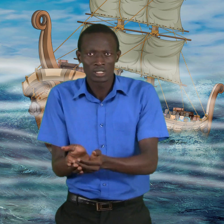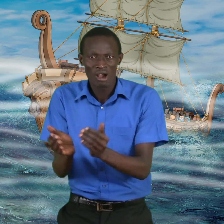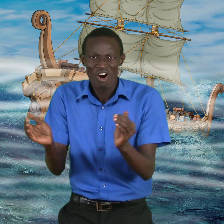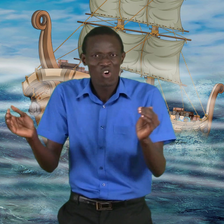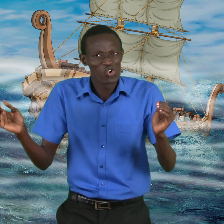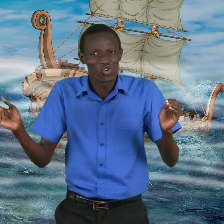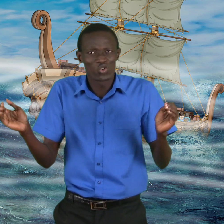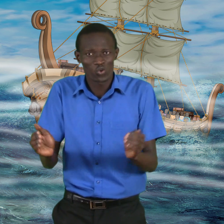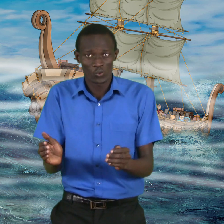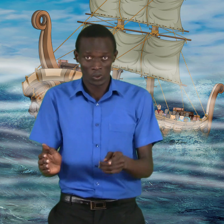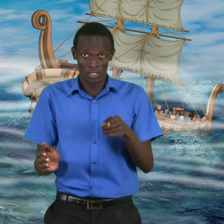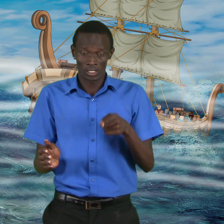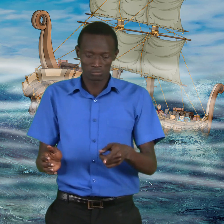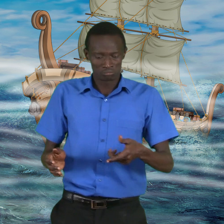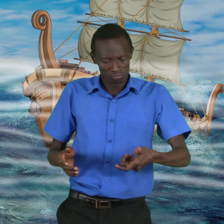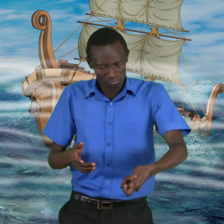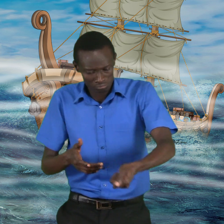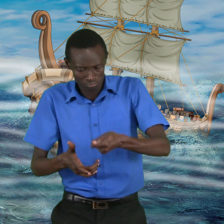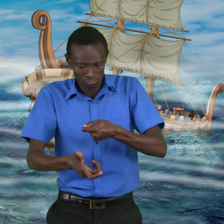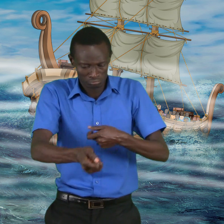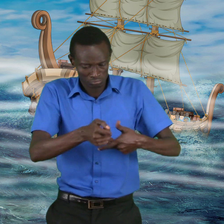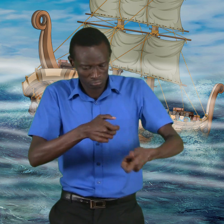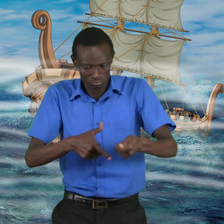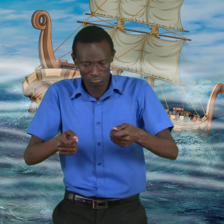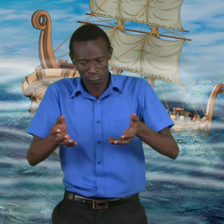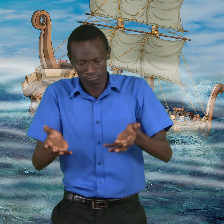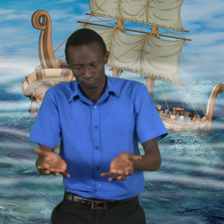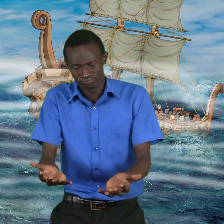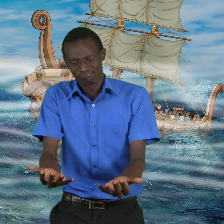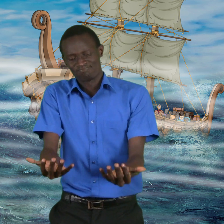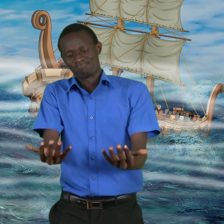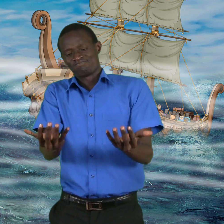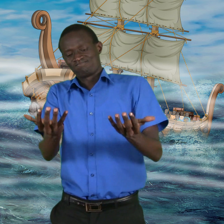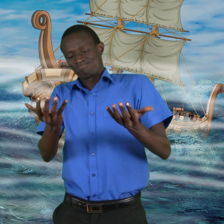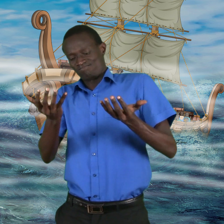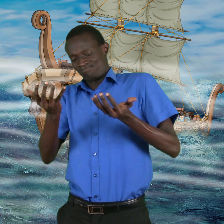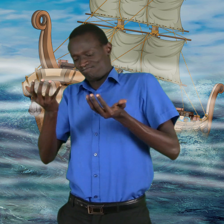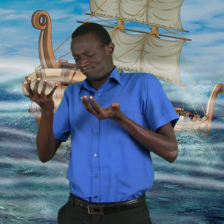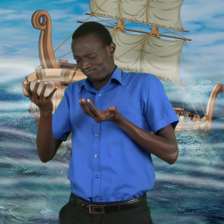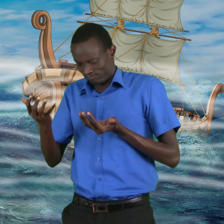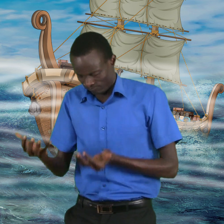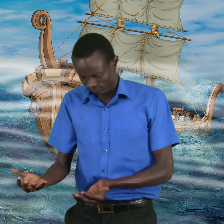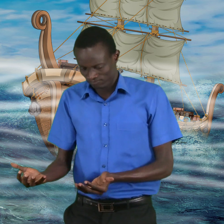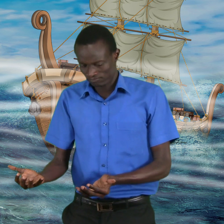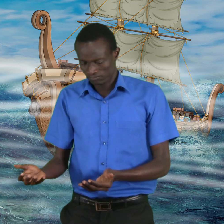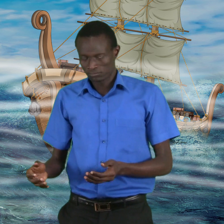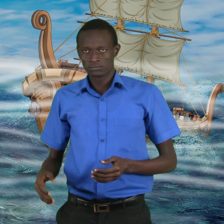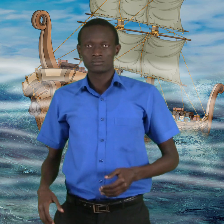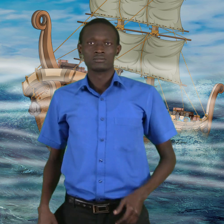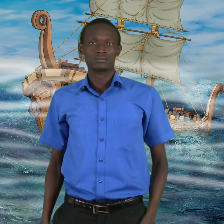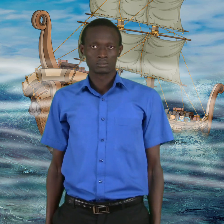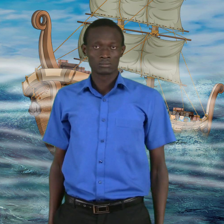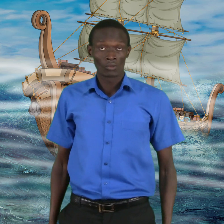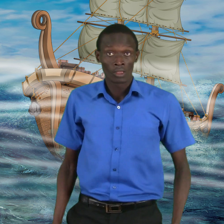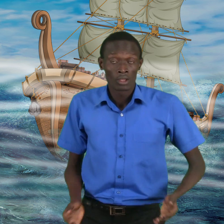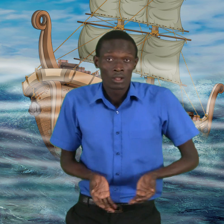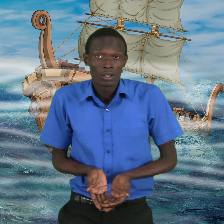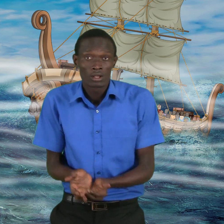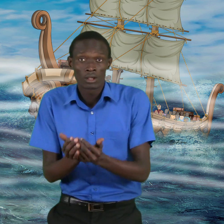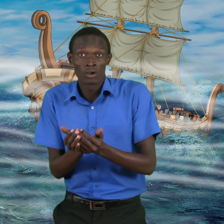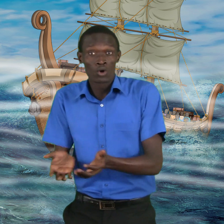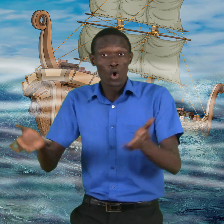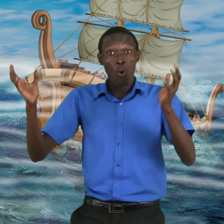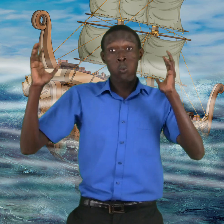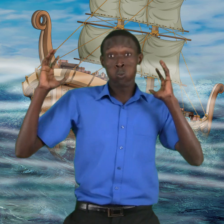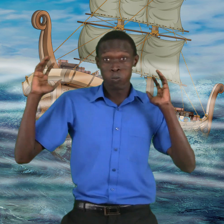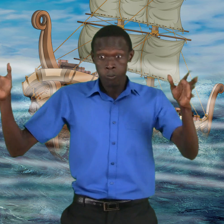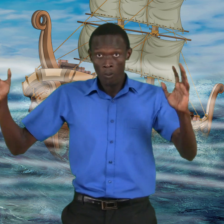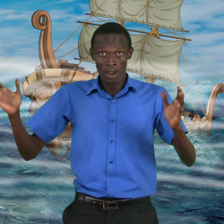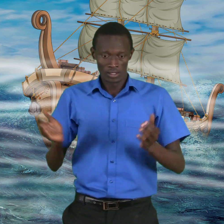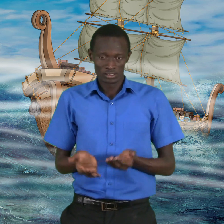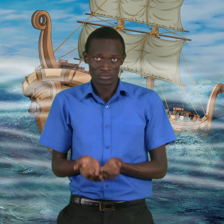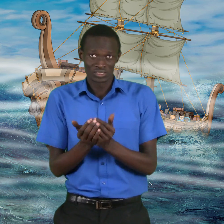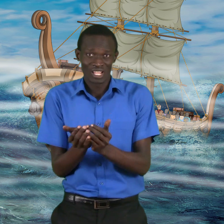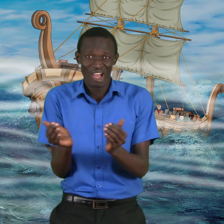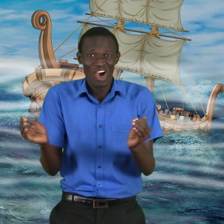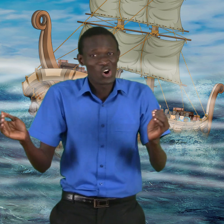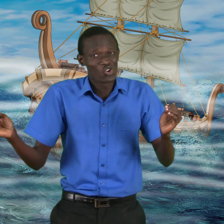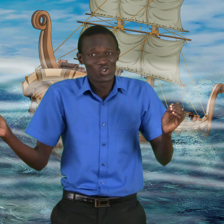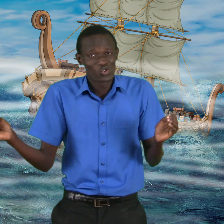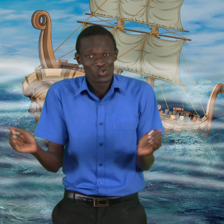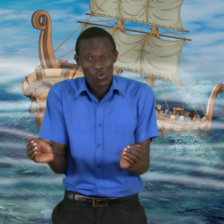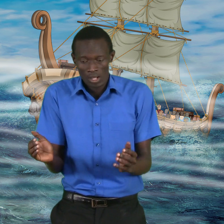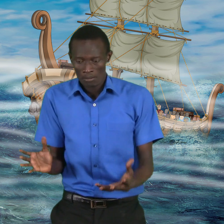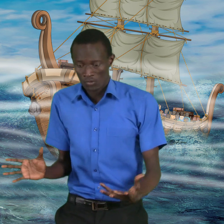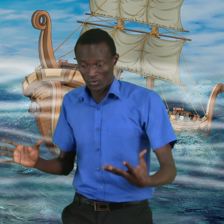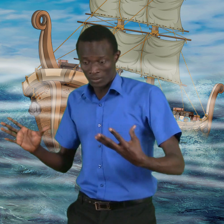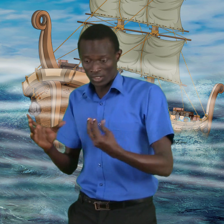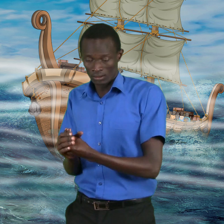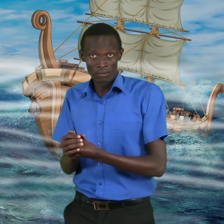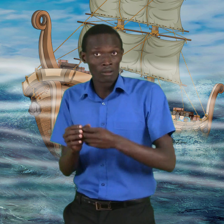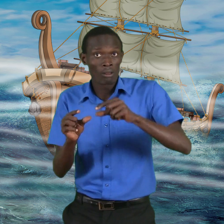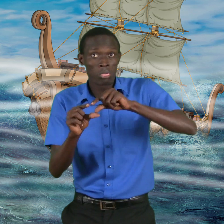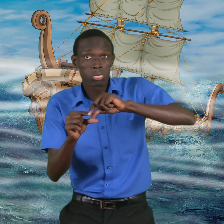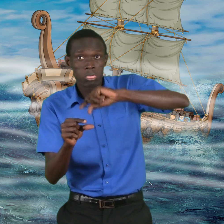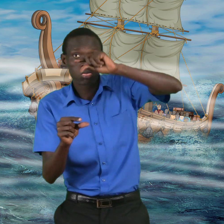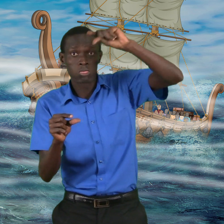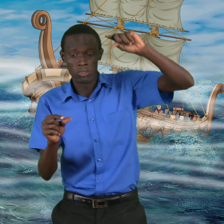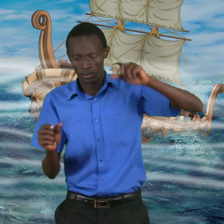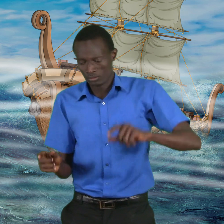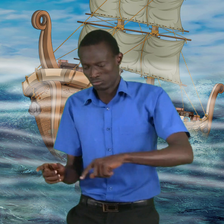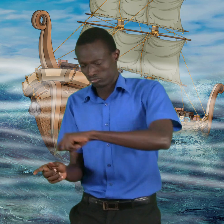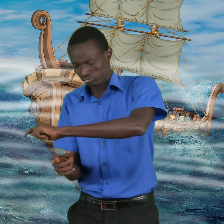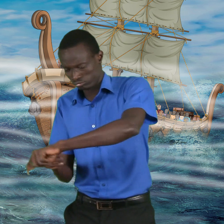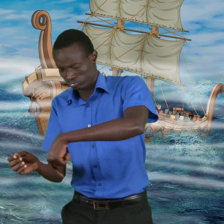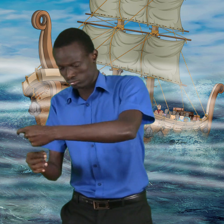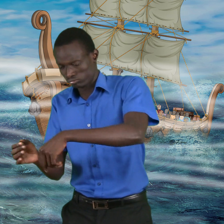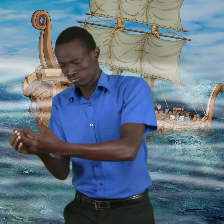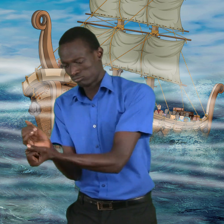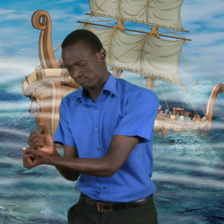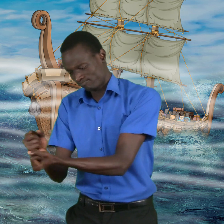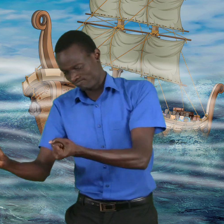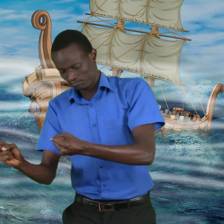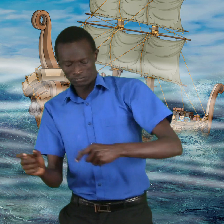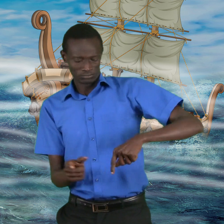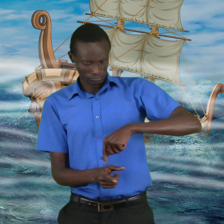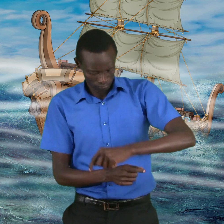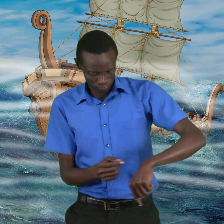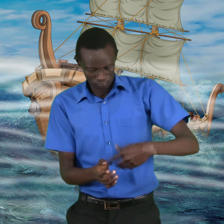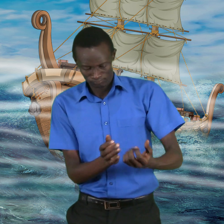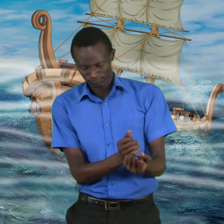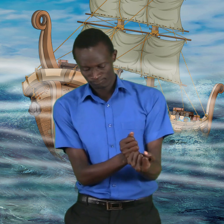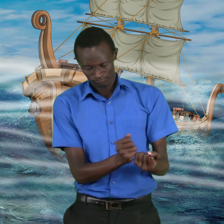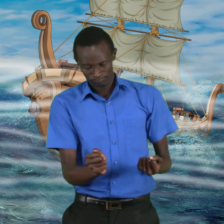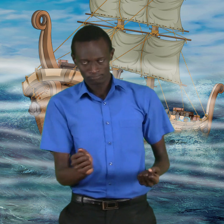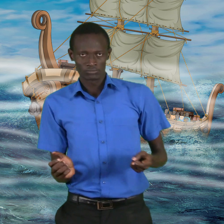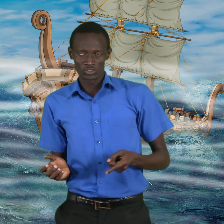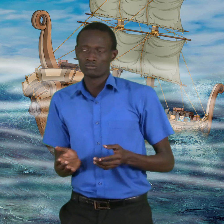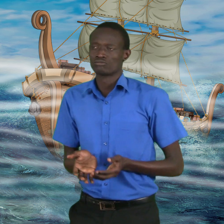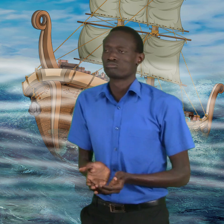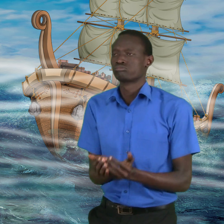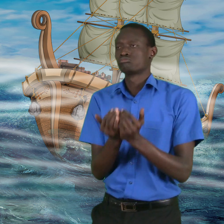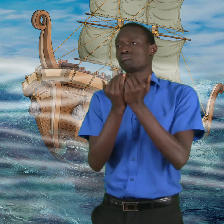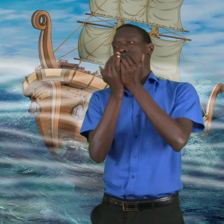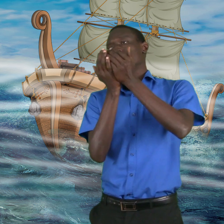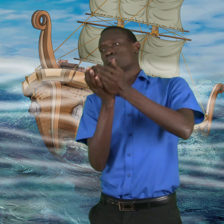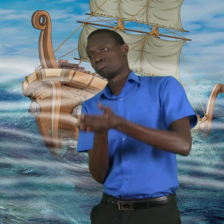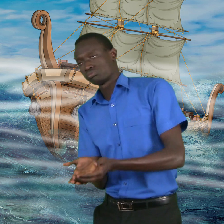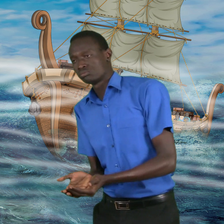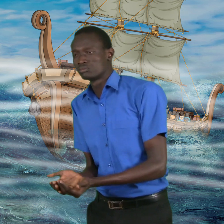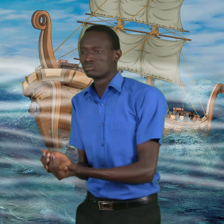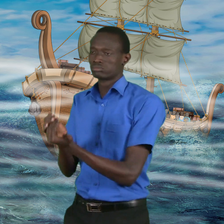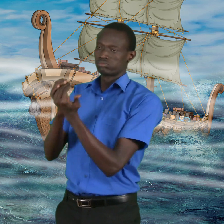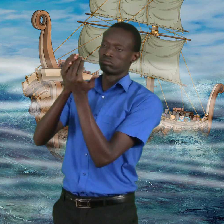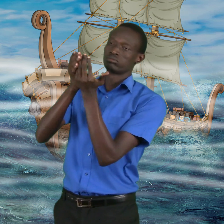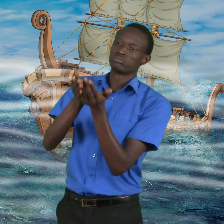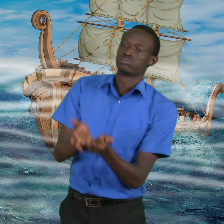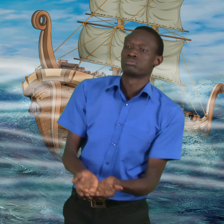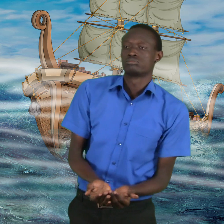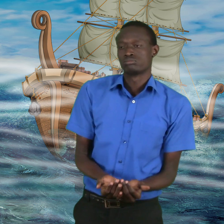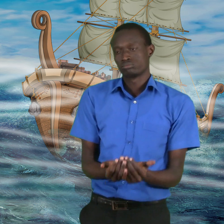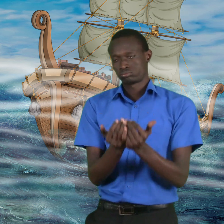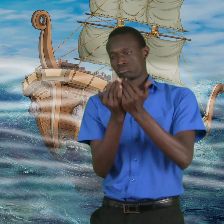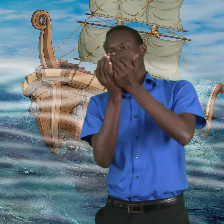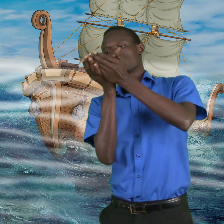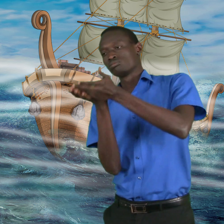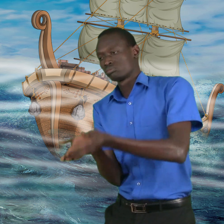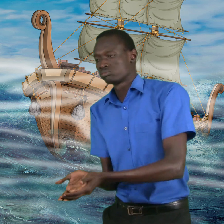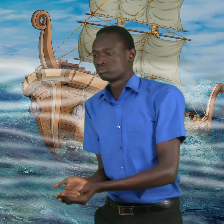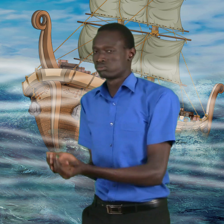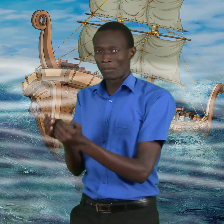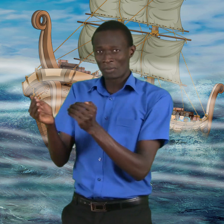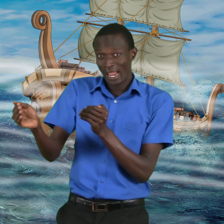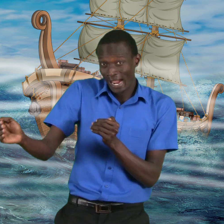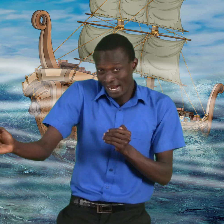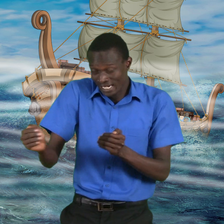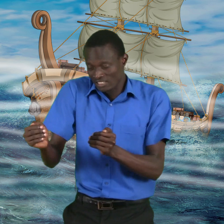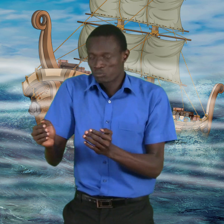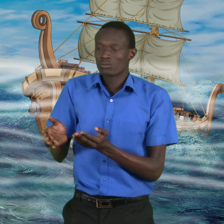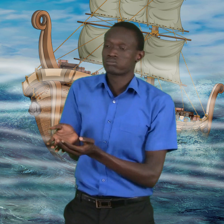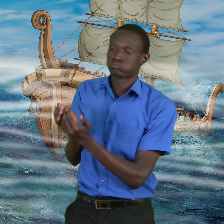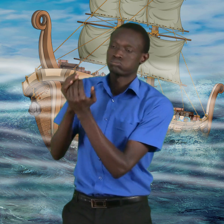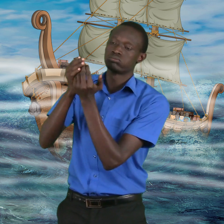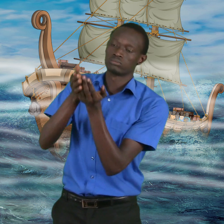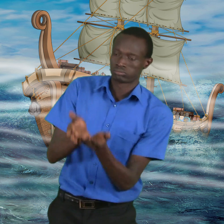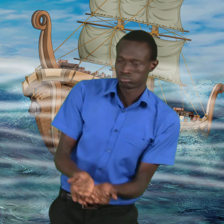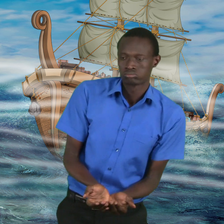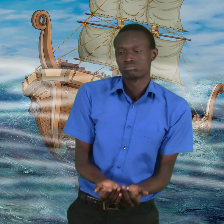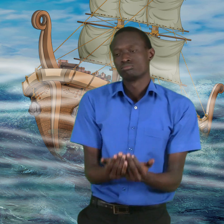After hoisting it up, the crew used ropes to undergird the ship.